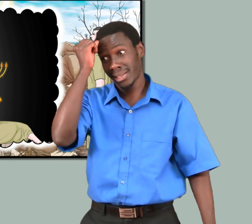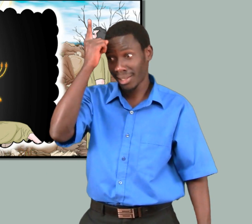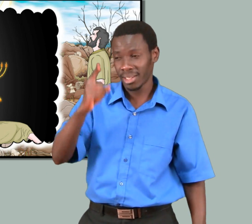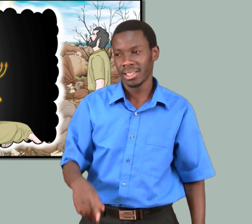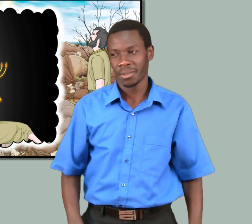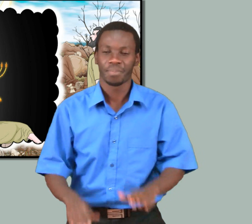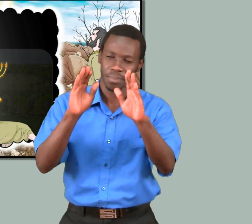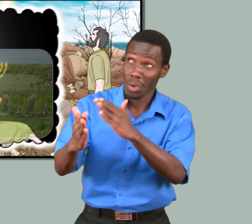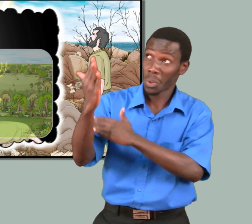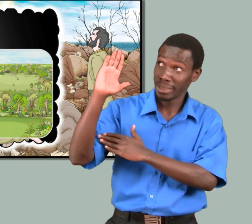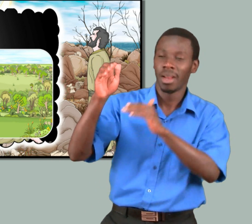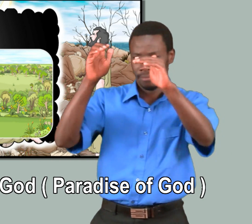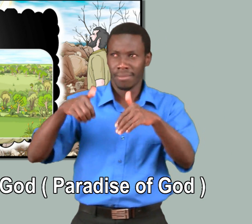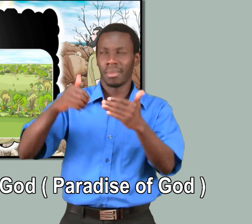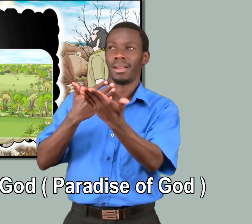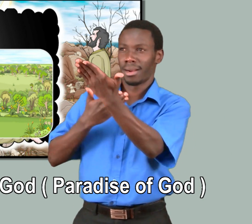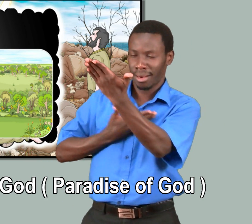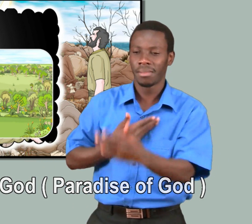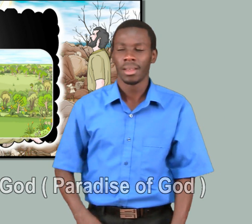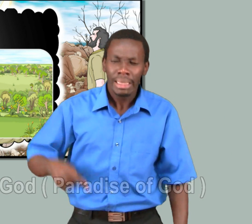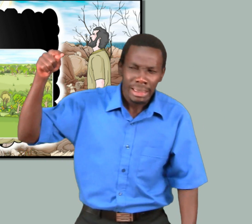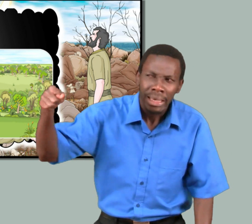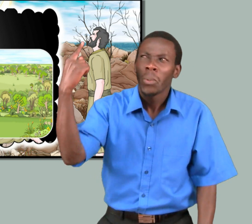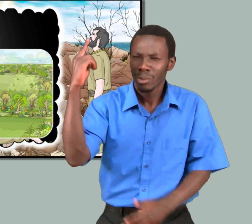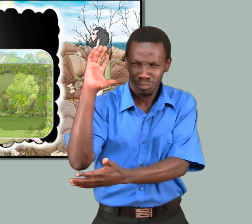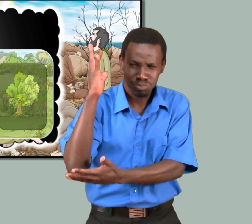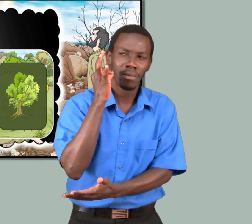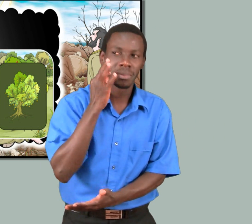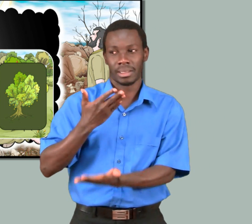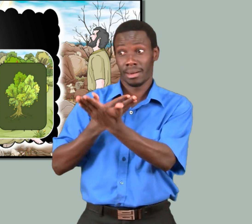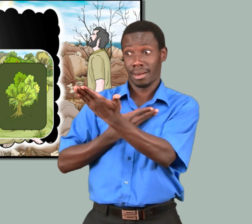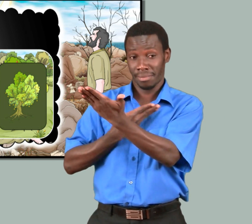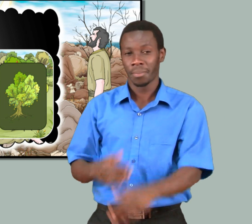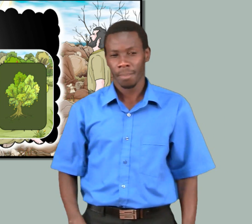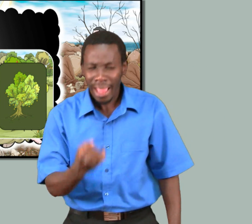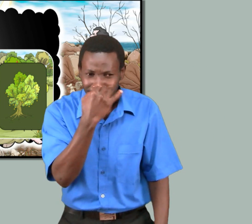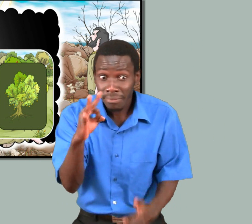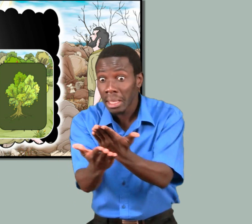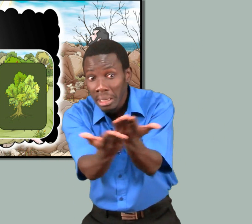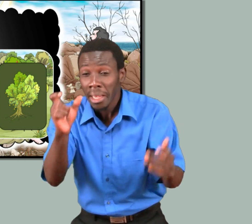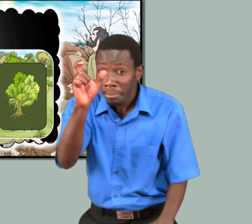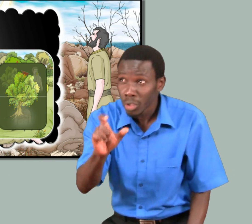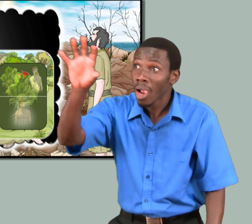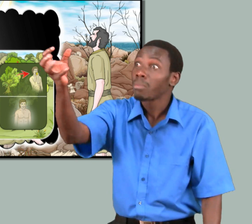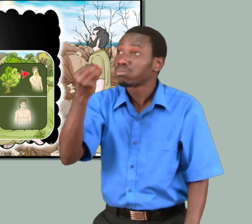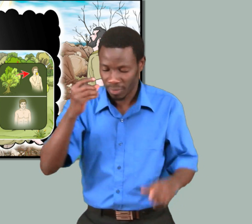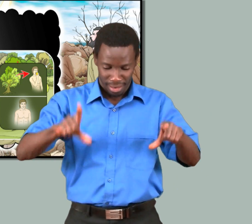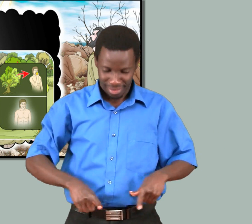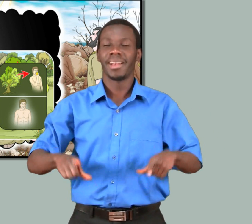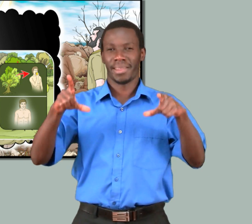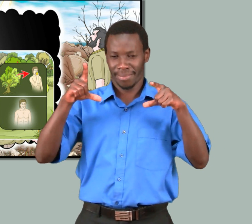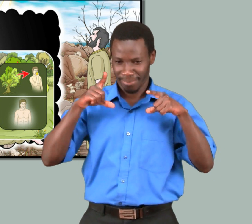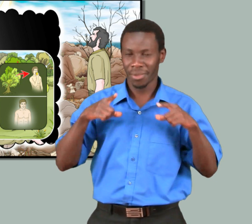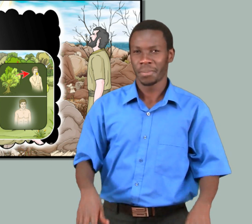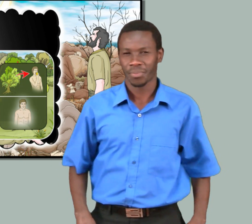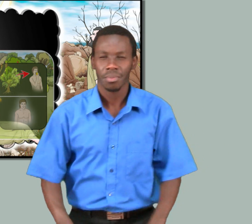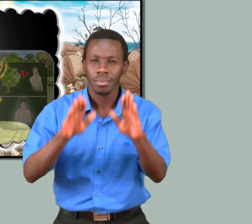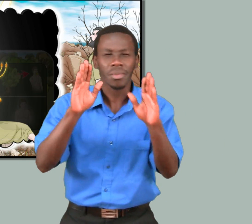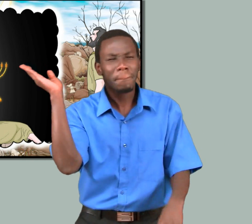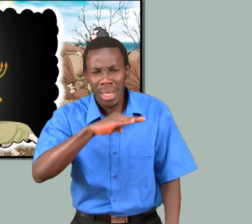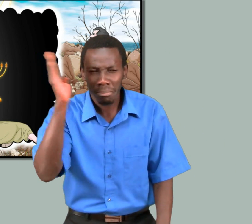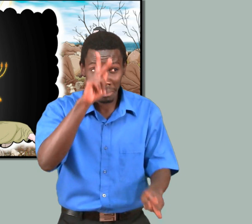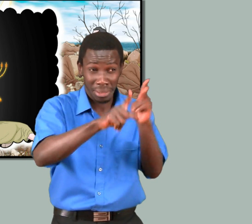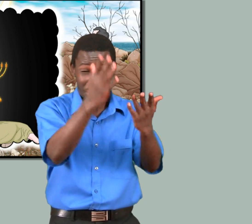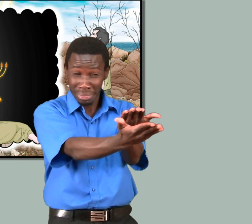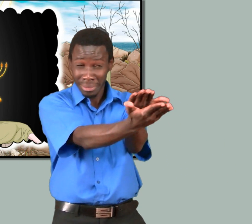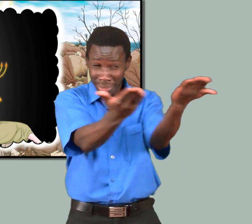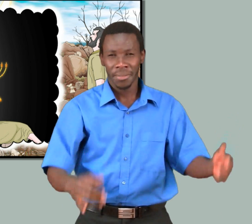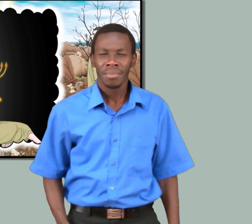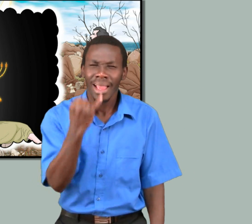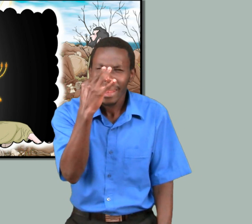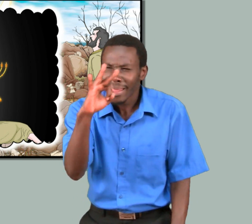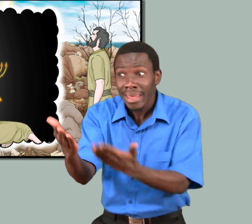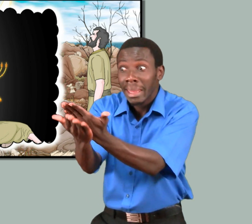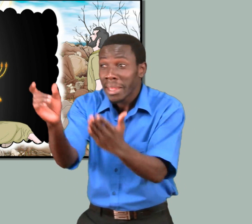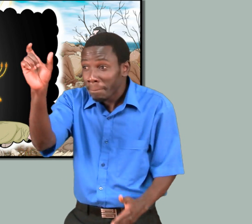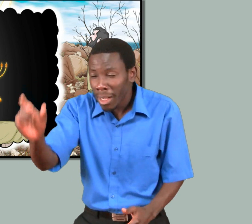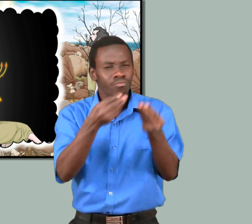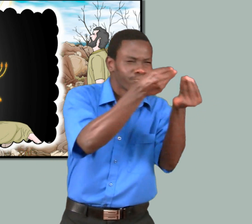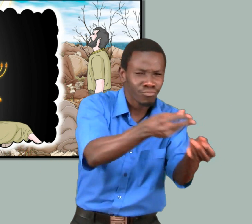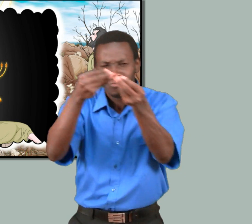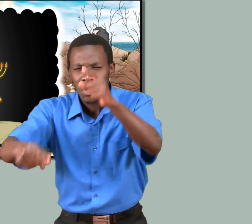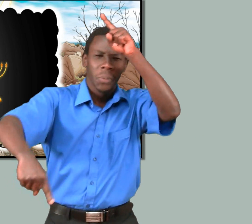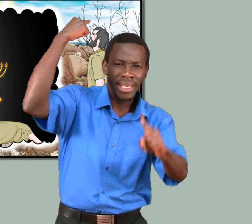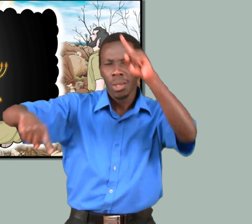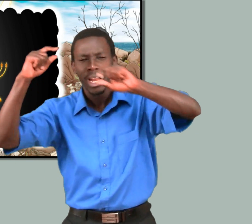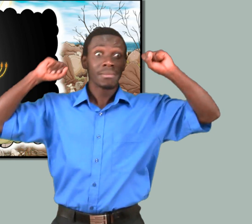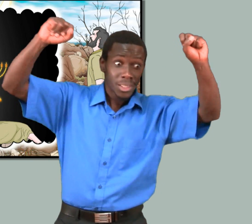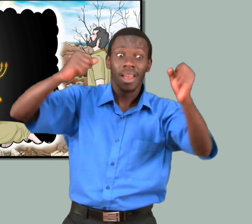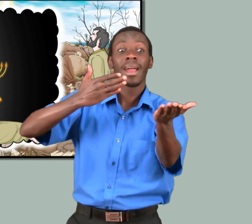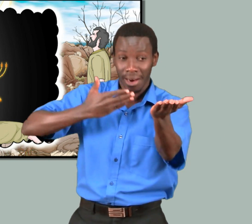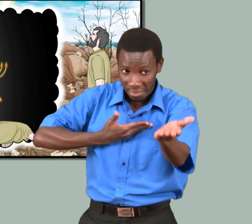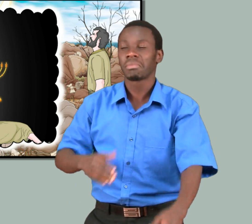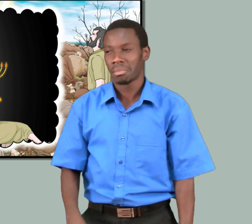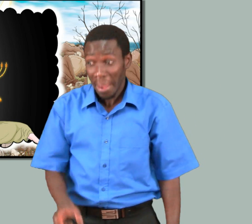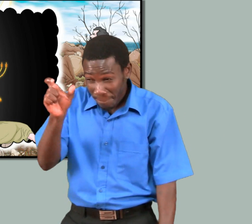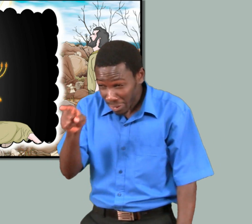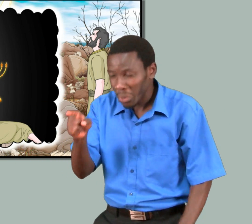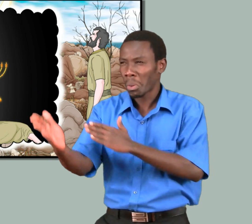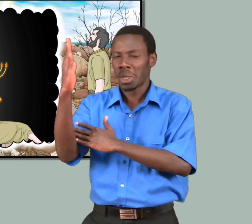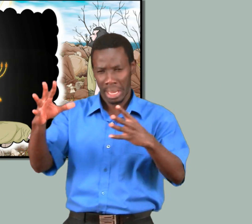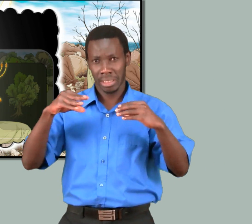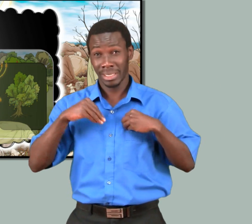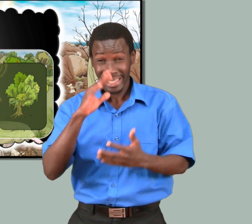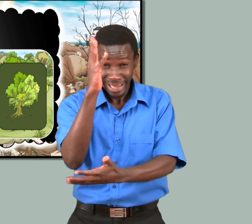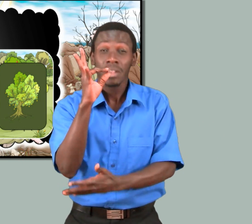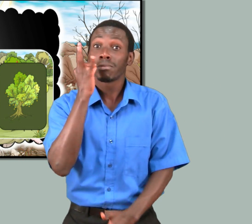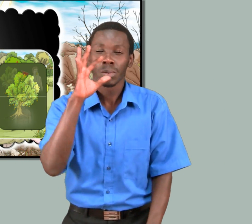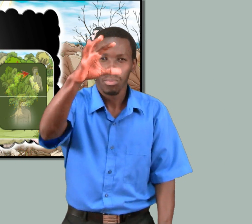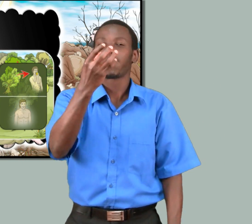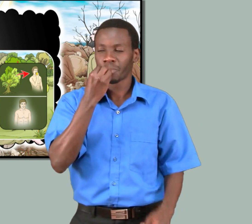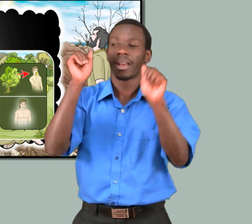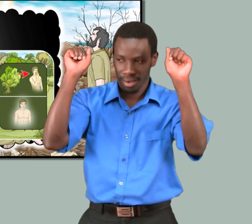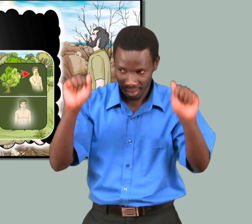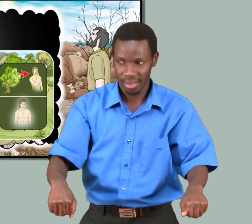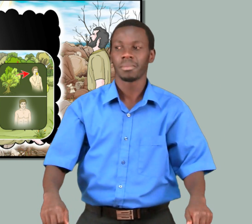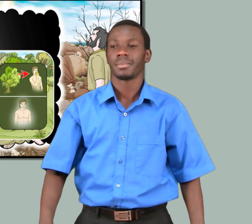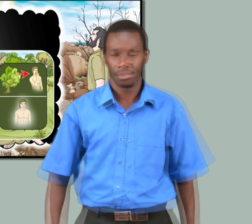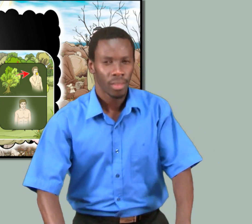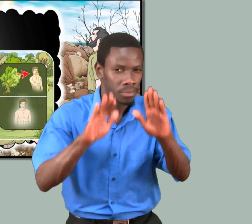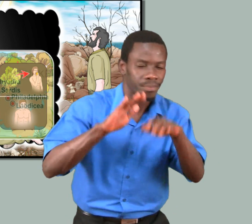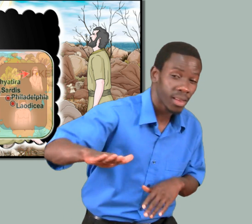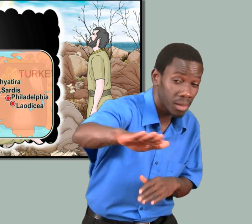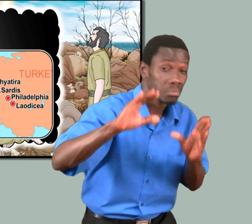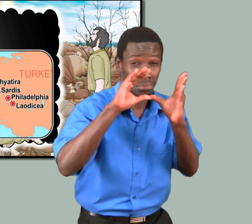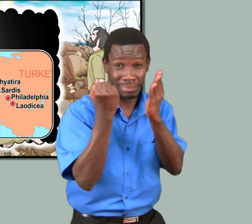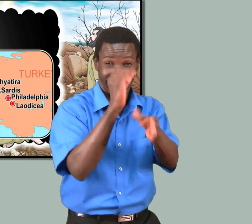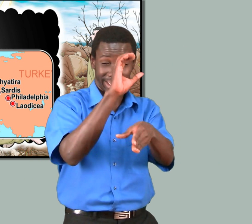To the one who overcomes, I will grant the right to eat from the tree of life in the Paradise of God.